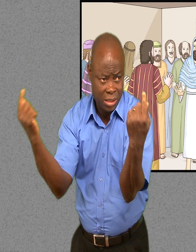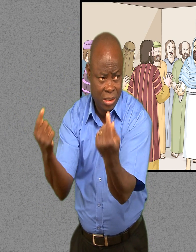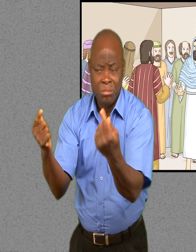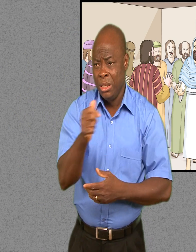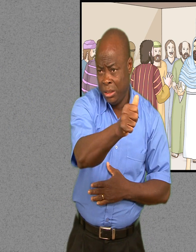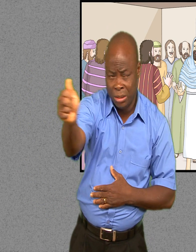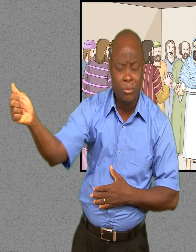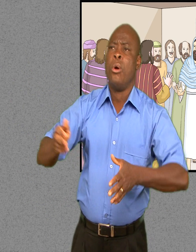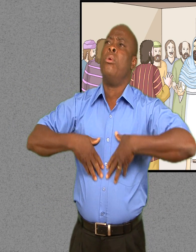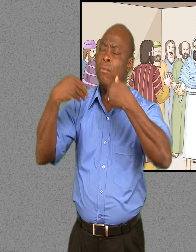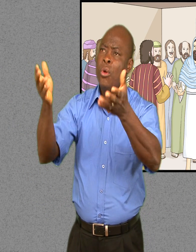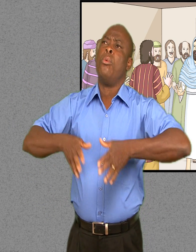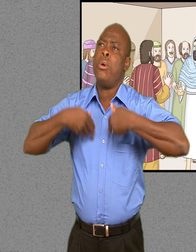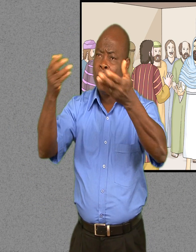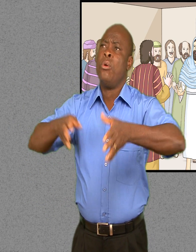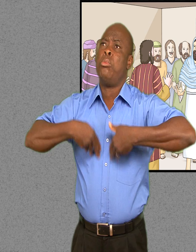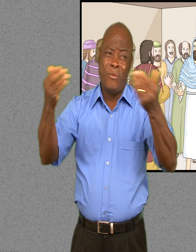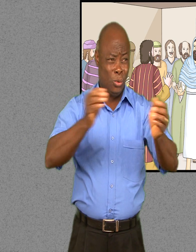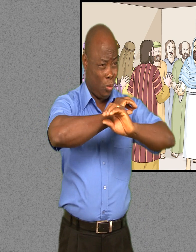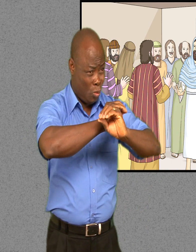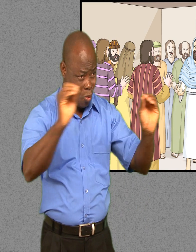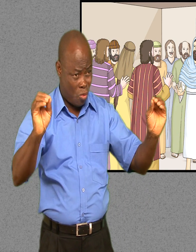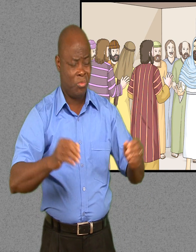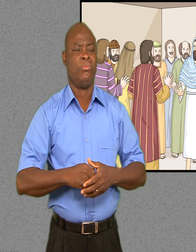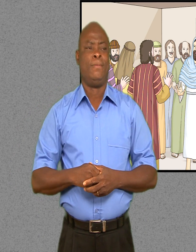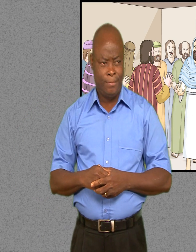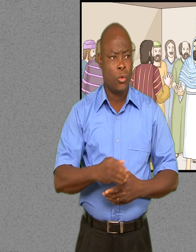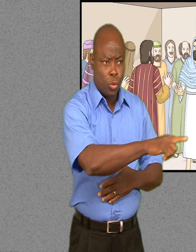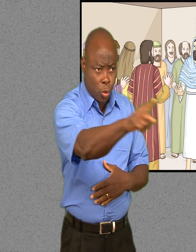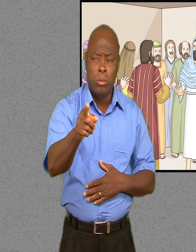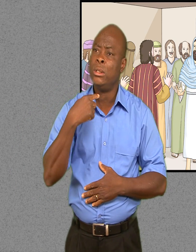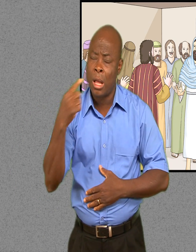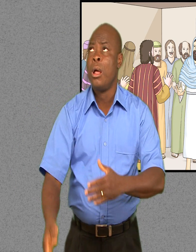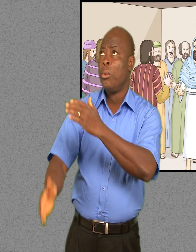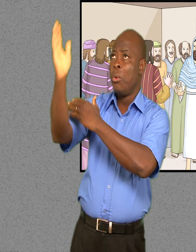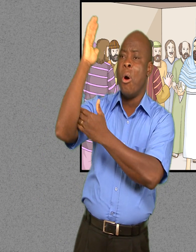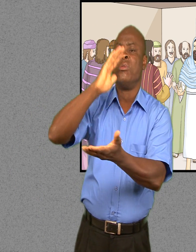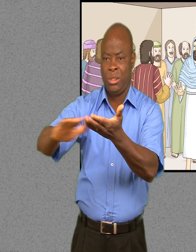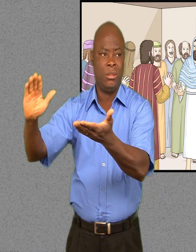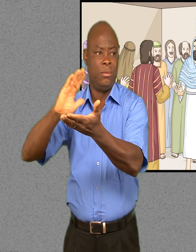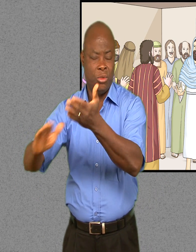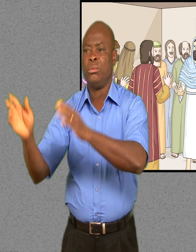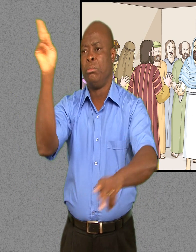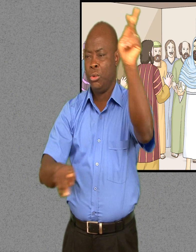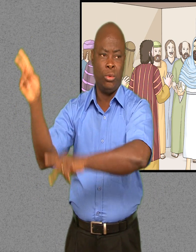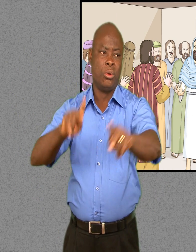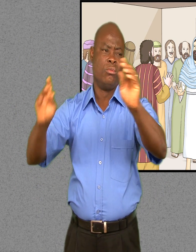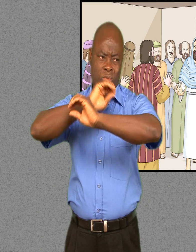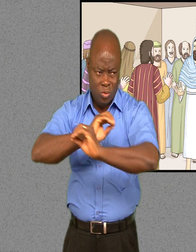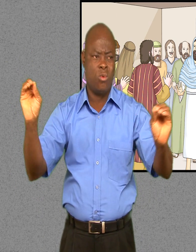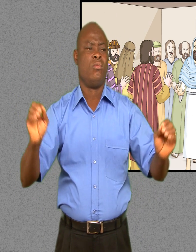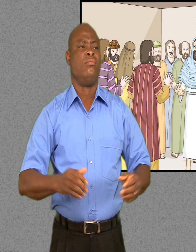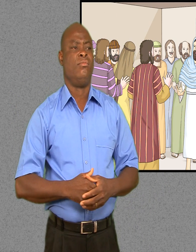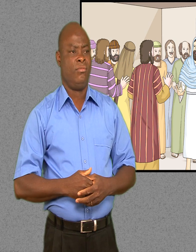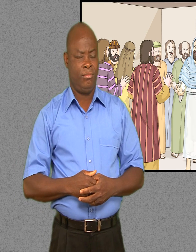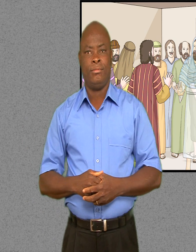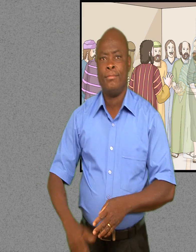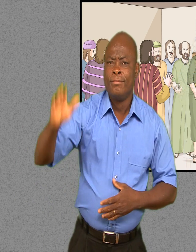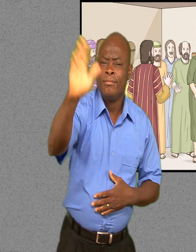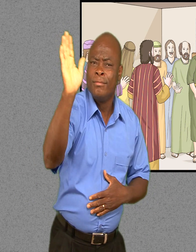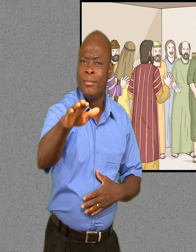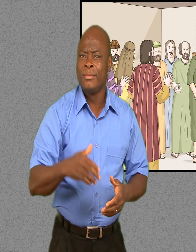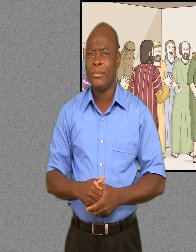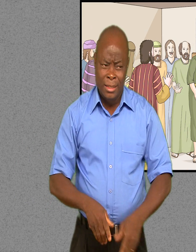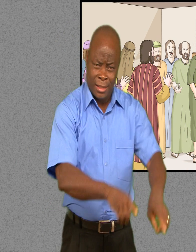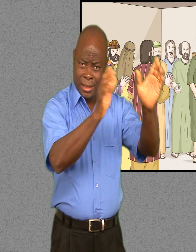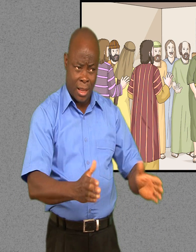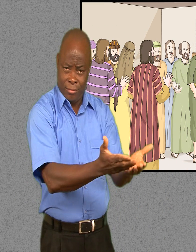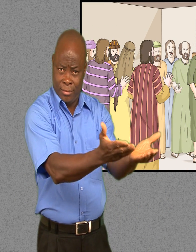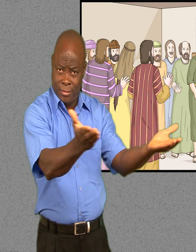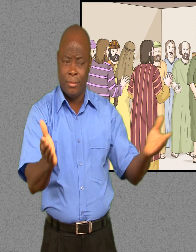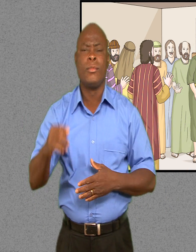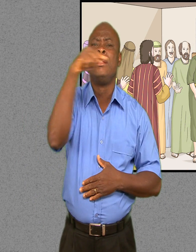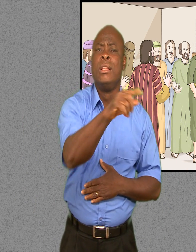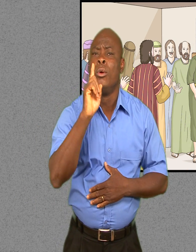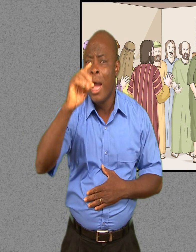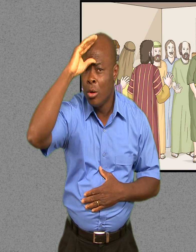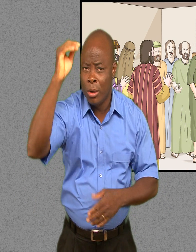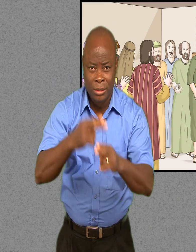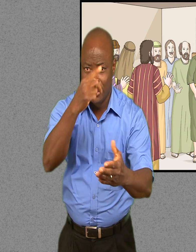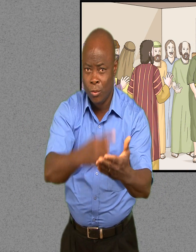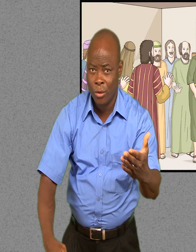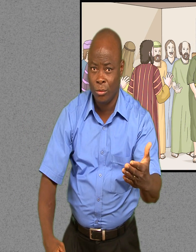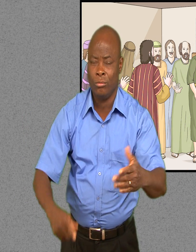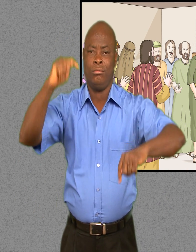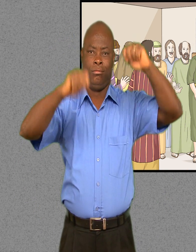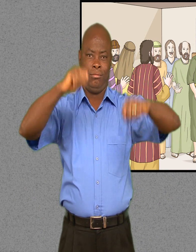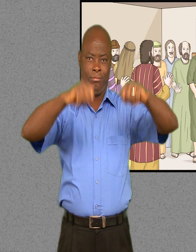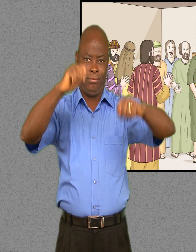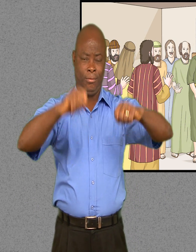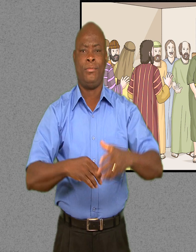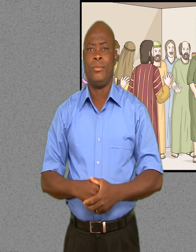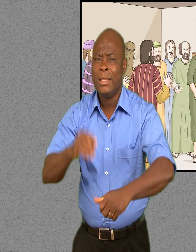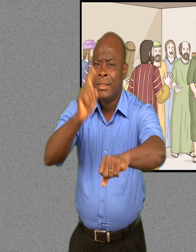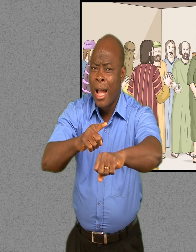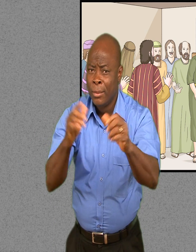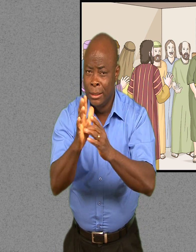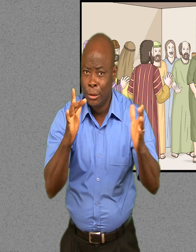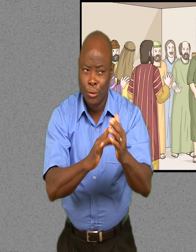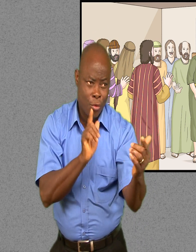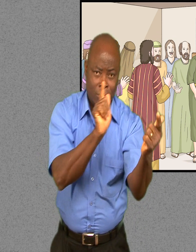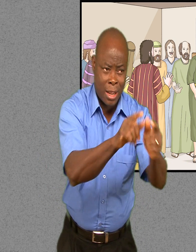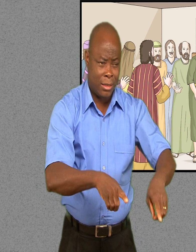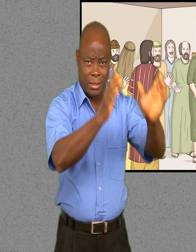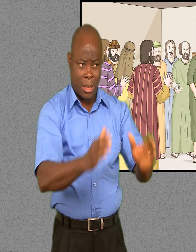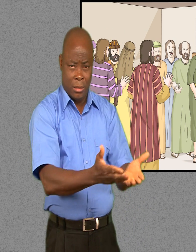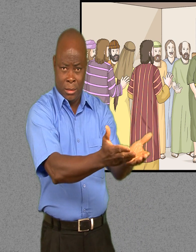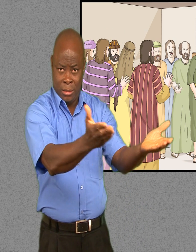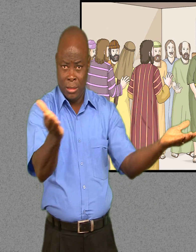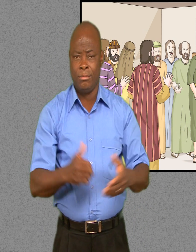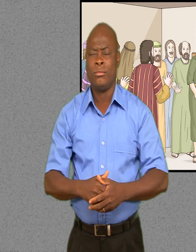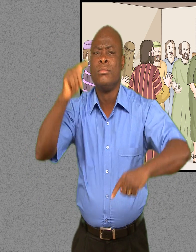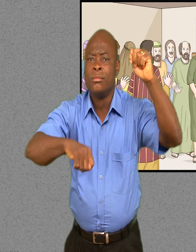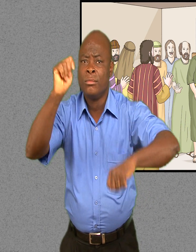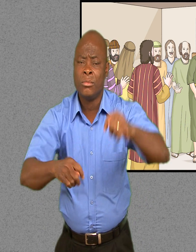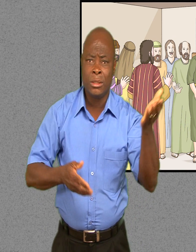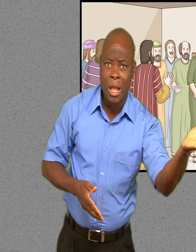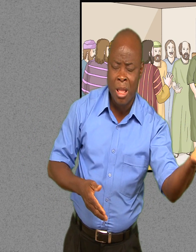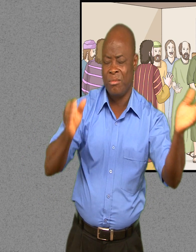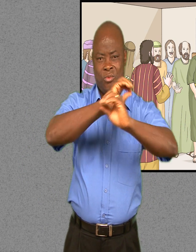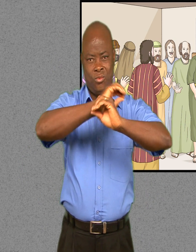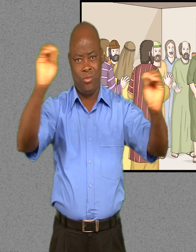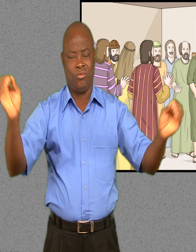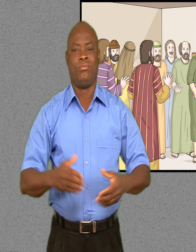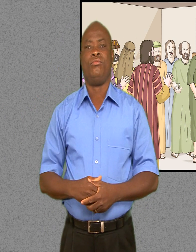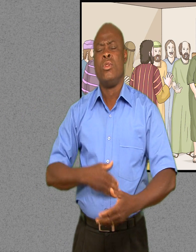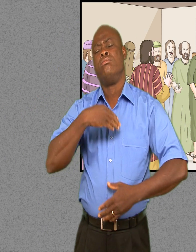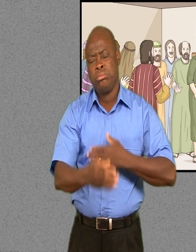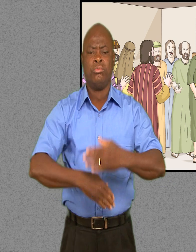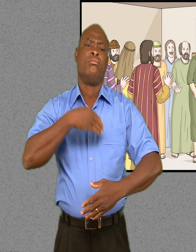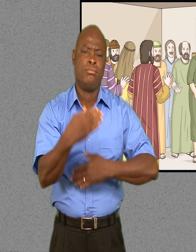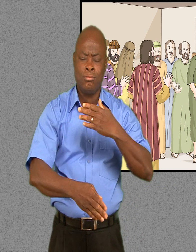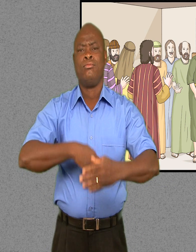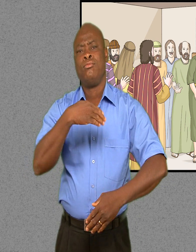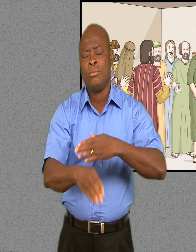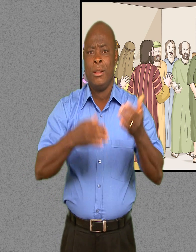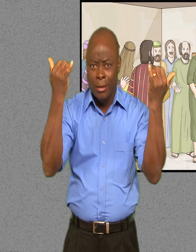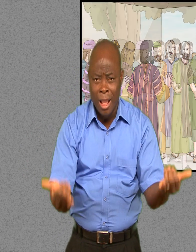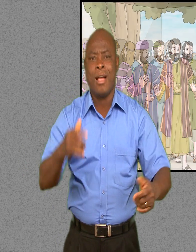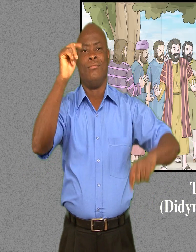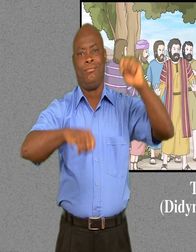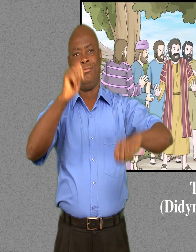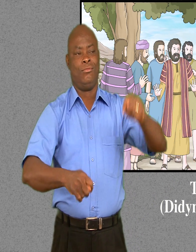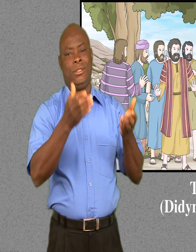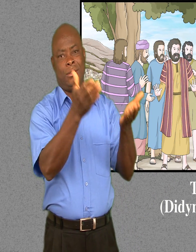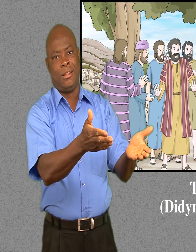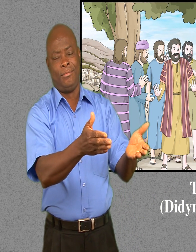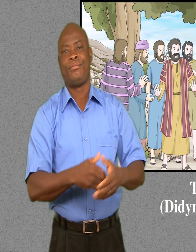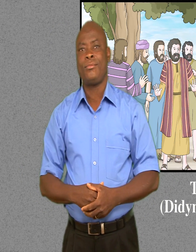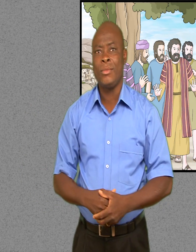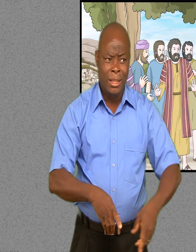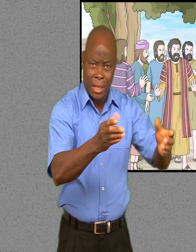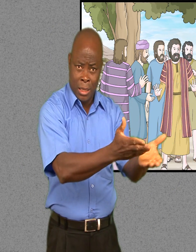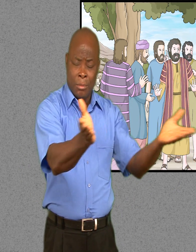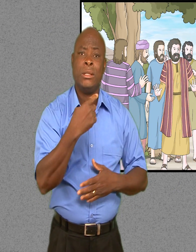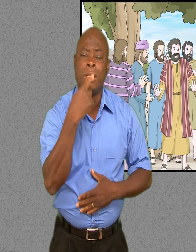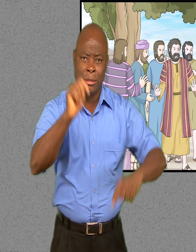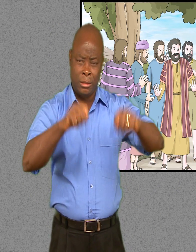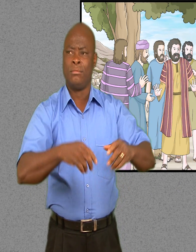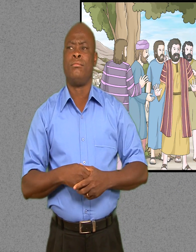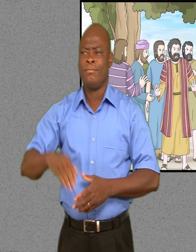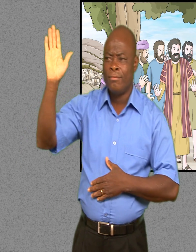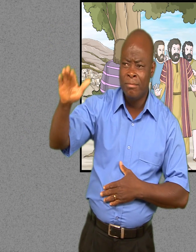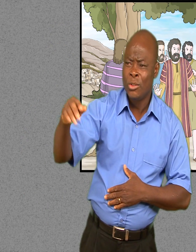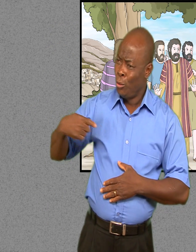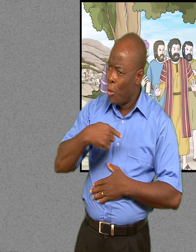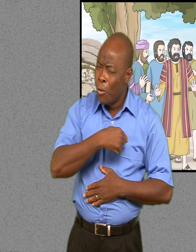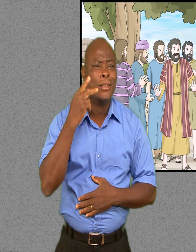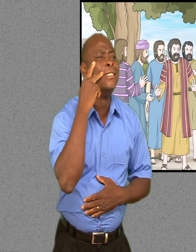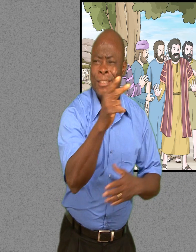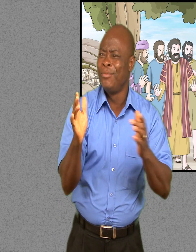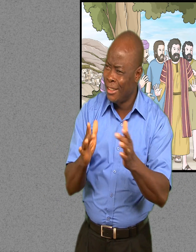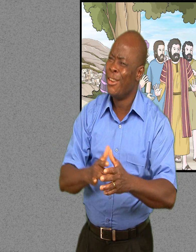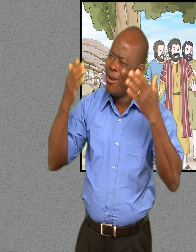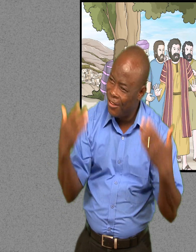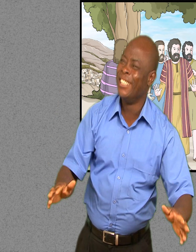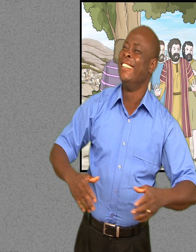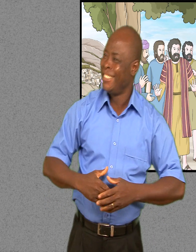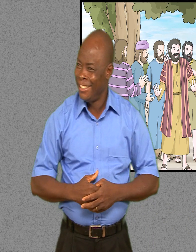Now Thomas called Didymus, one of the Twelve, was not with the disciples when Jesus came. So the other disciples told him, “We have seen the Lord!”